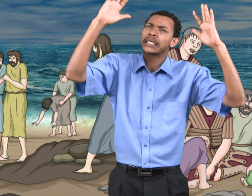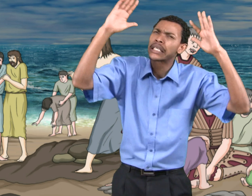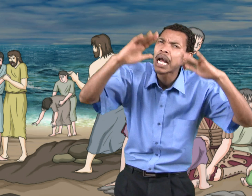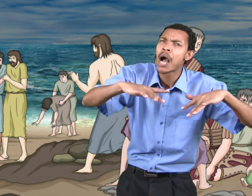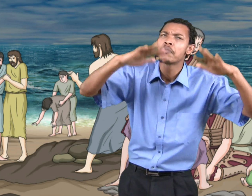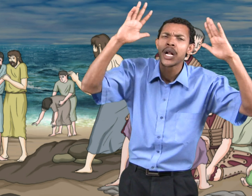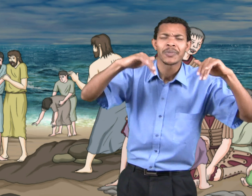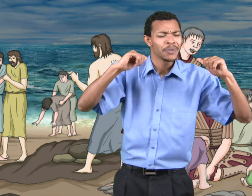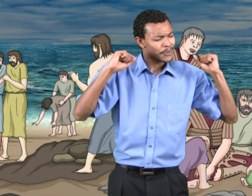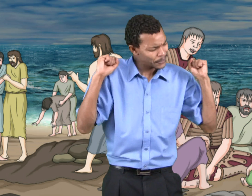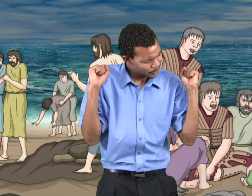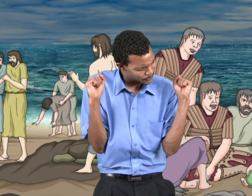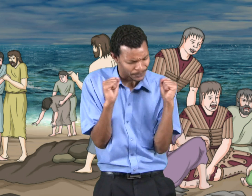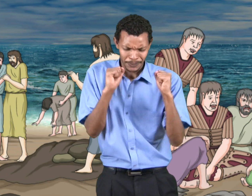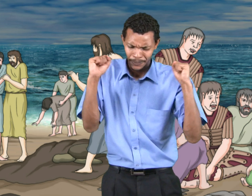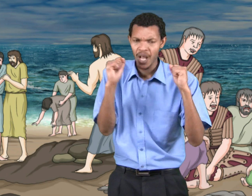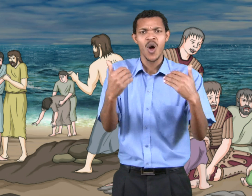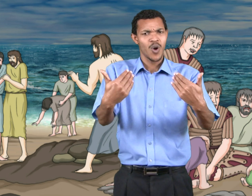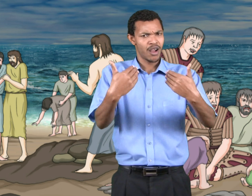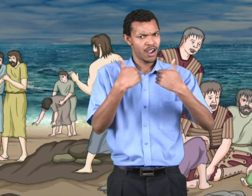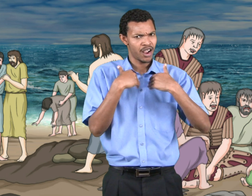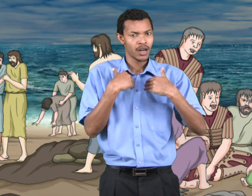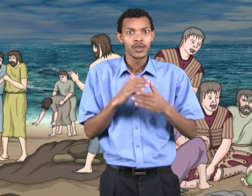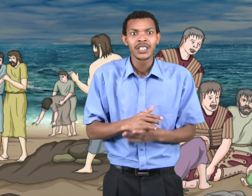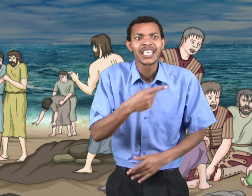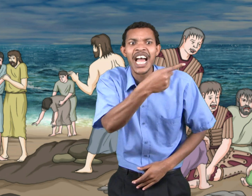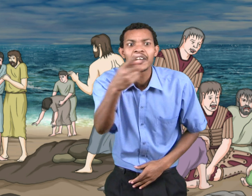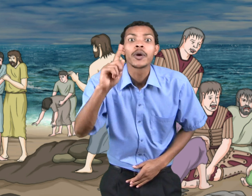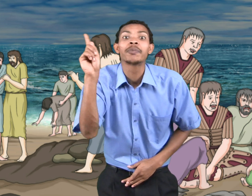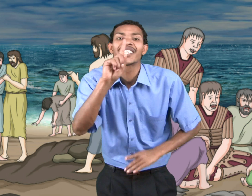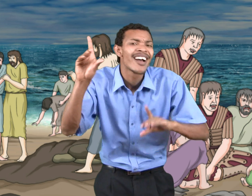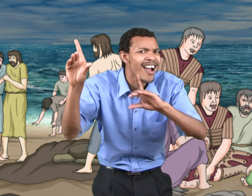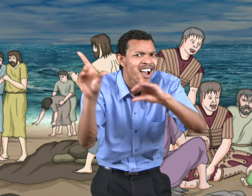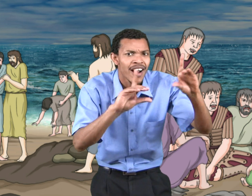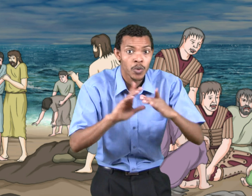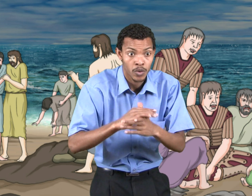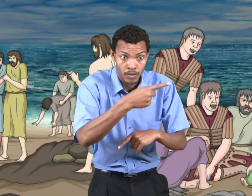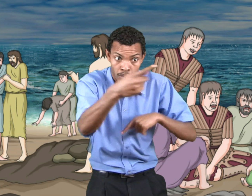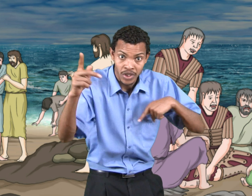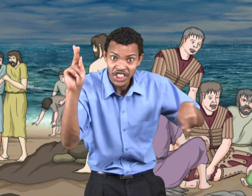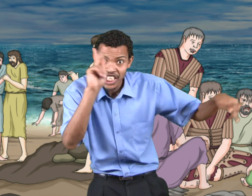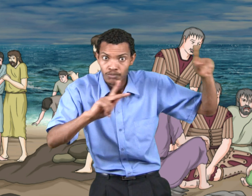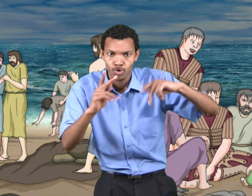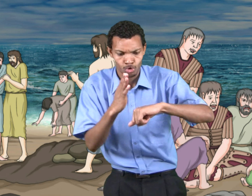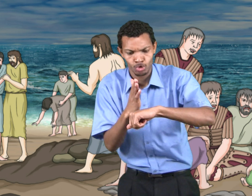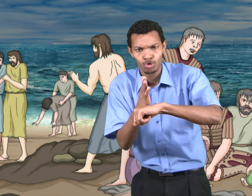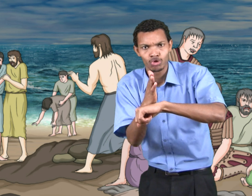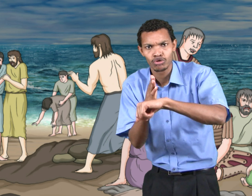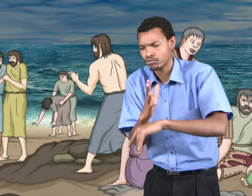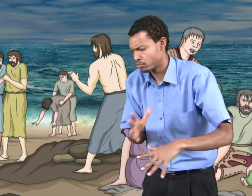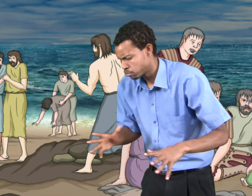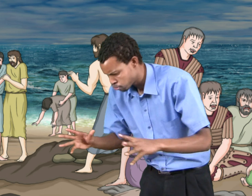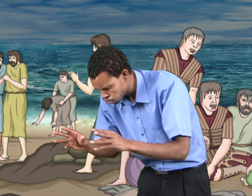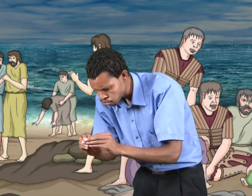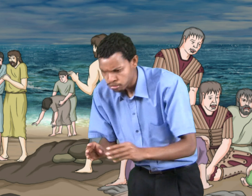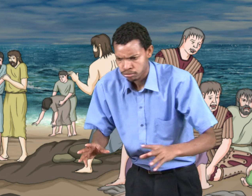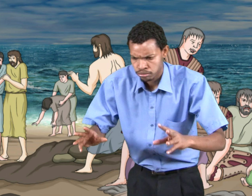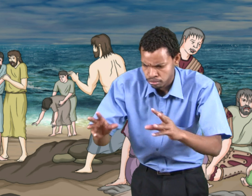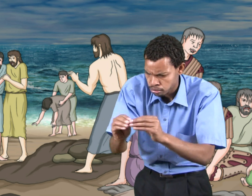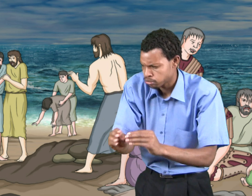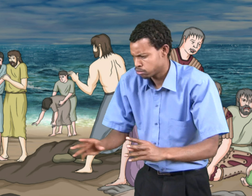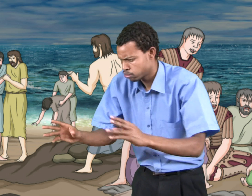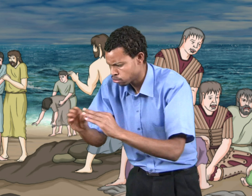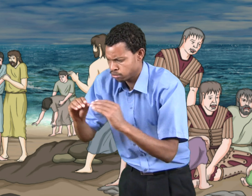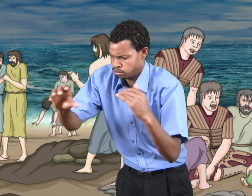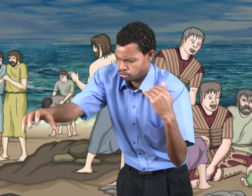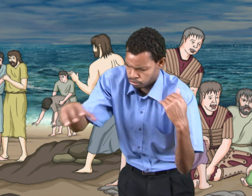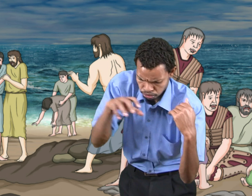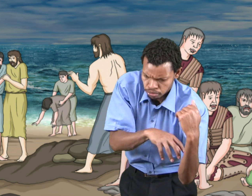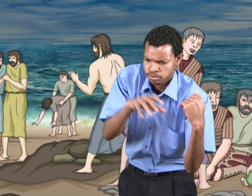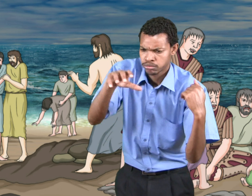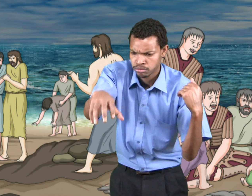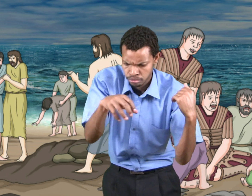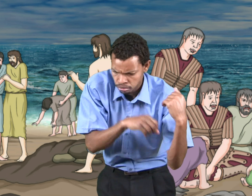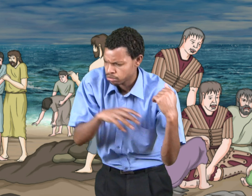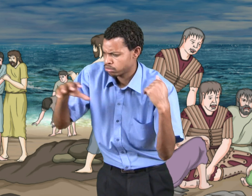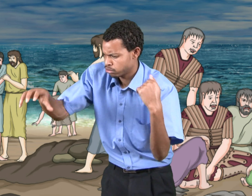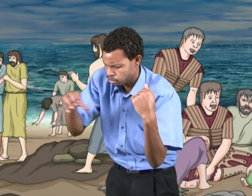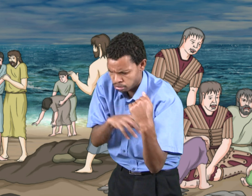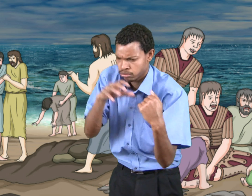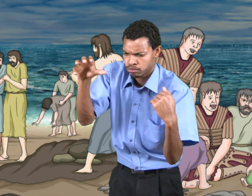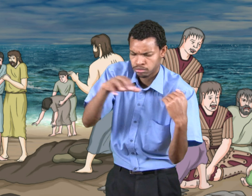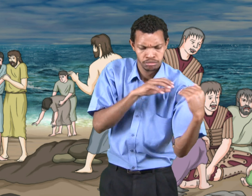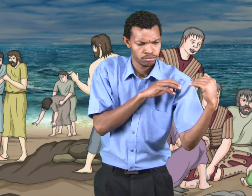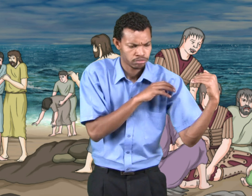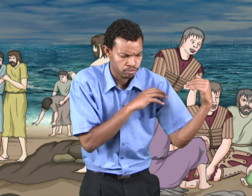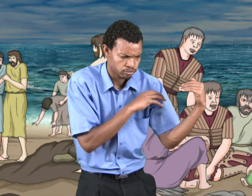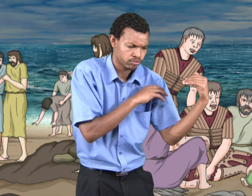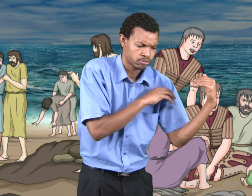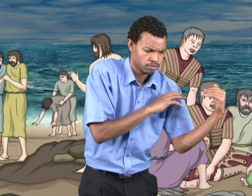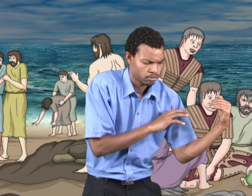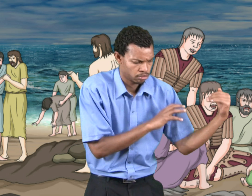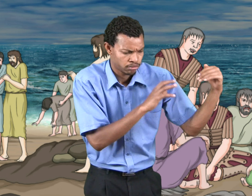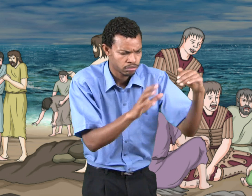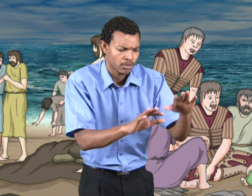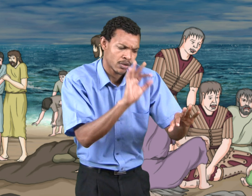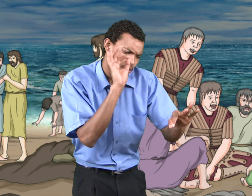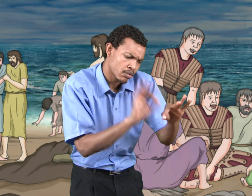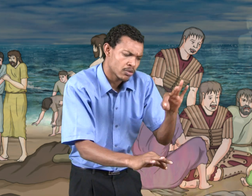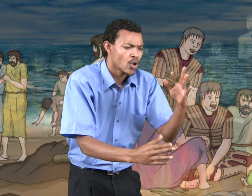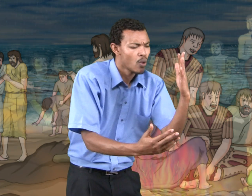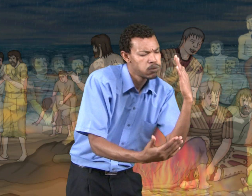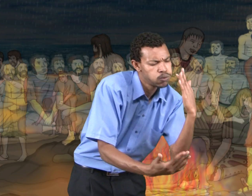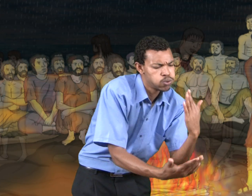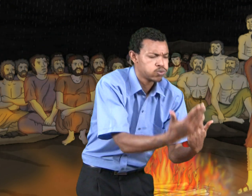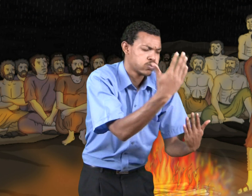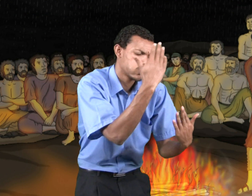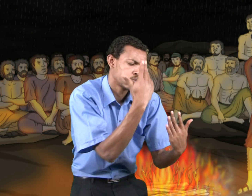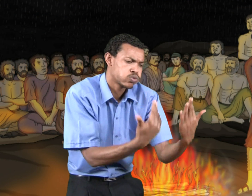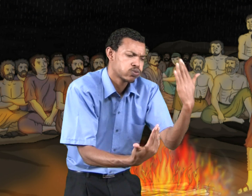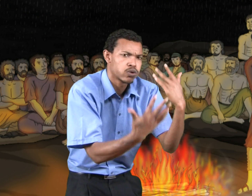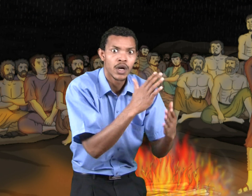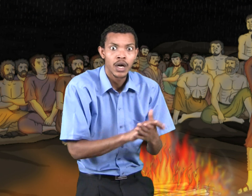The islanders showed us extraordinary kindness.